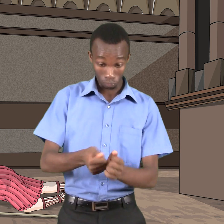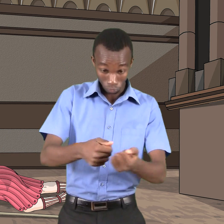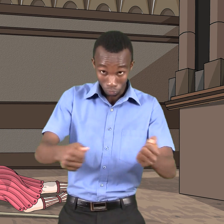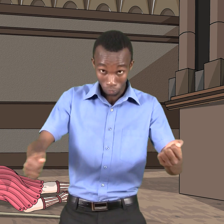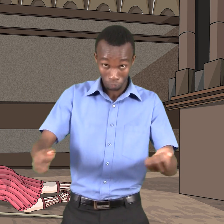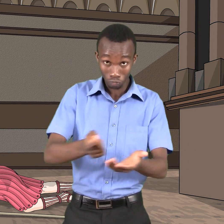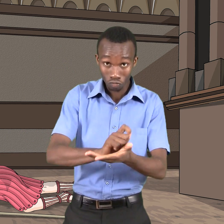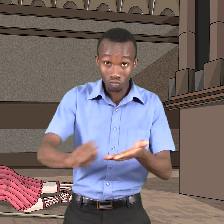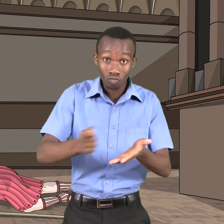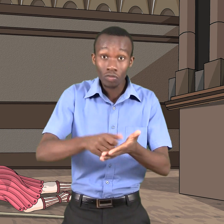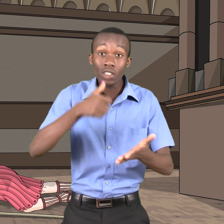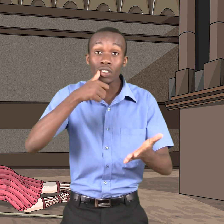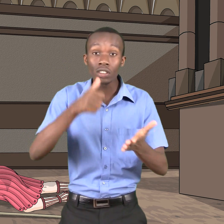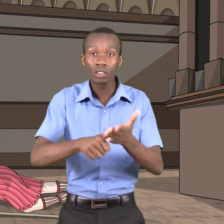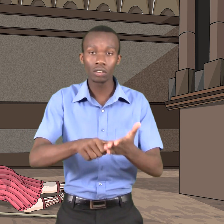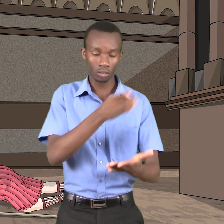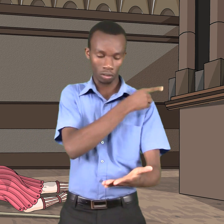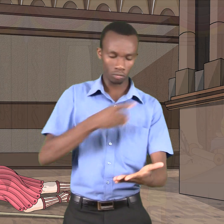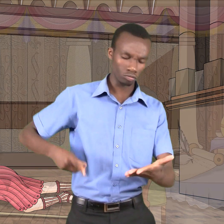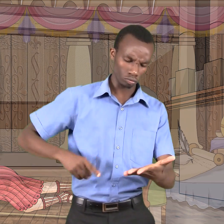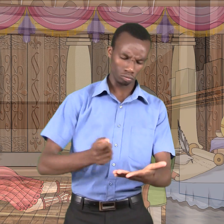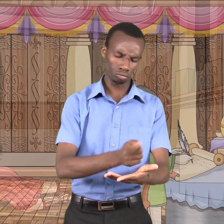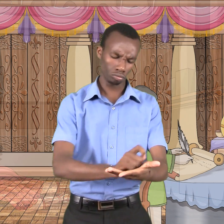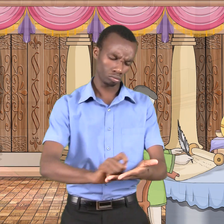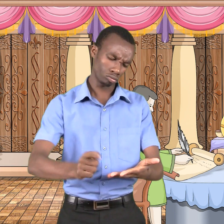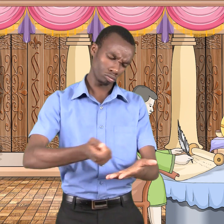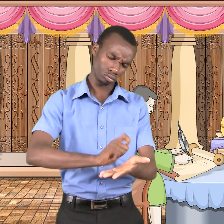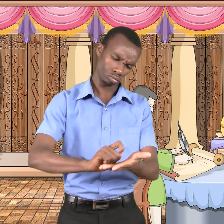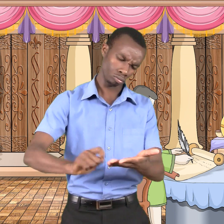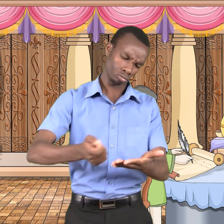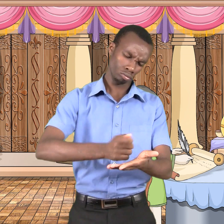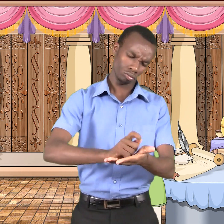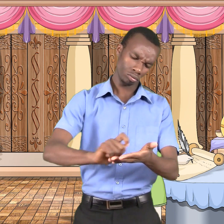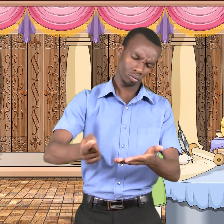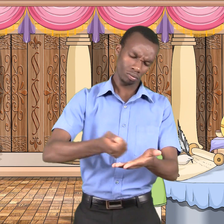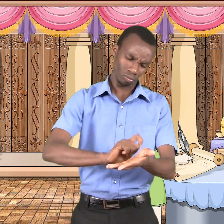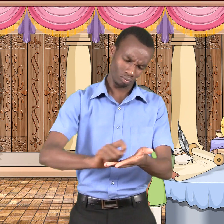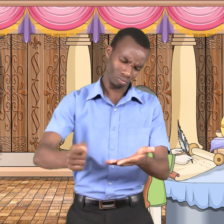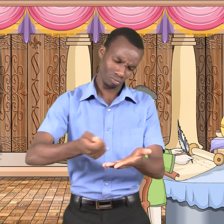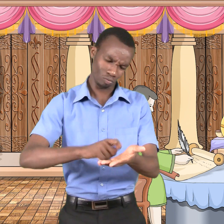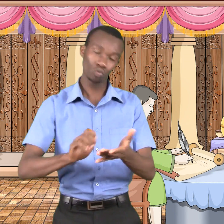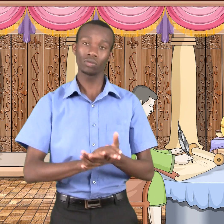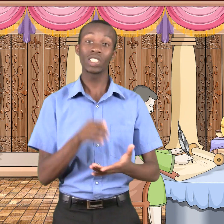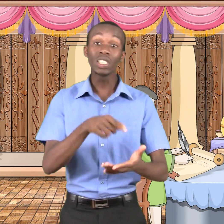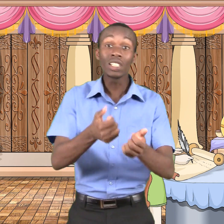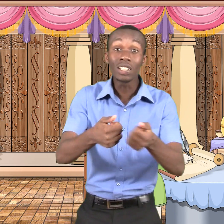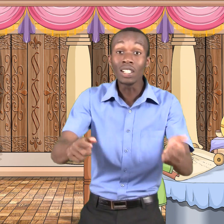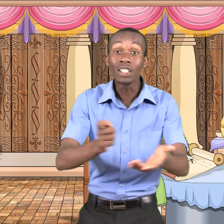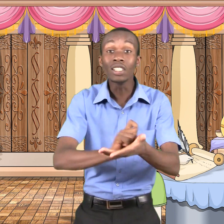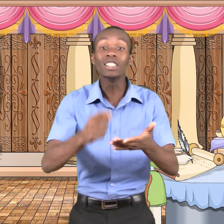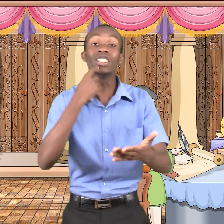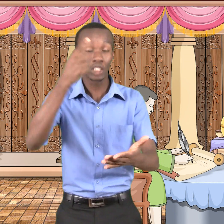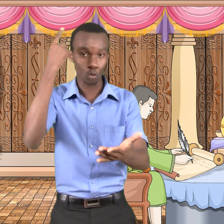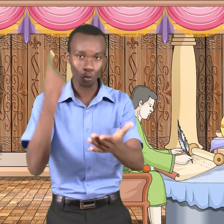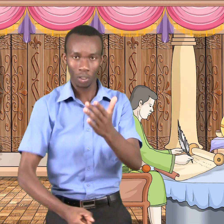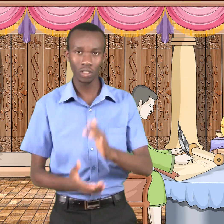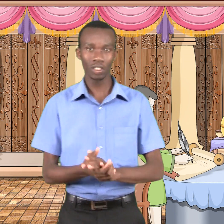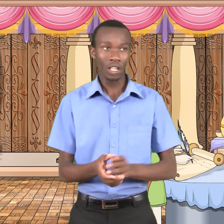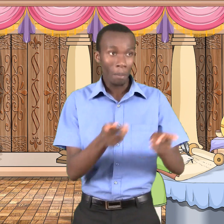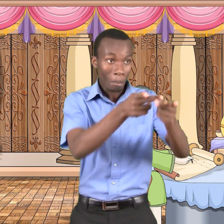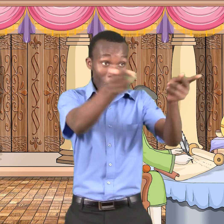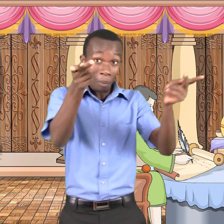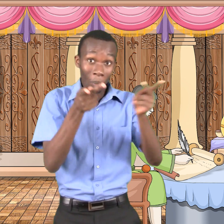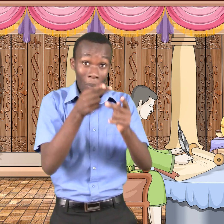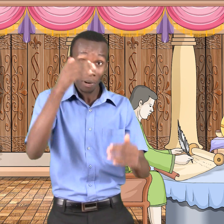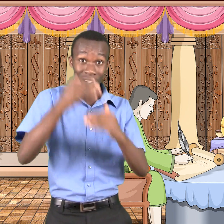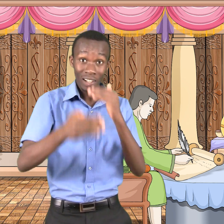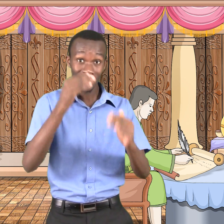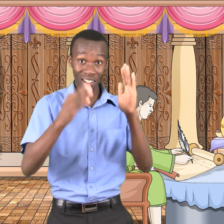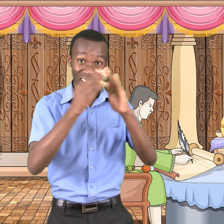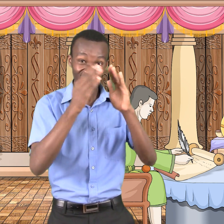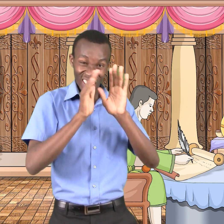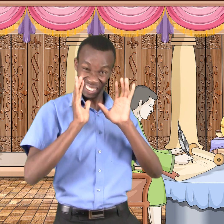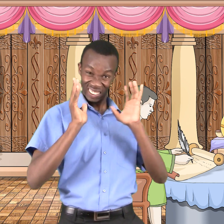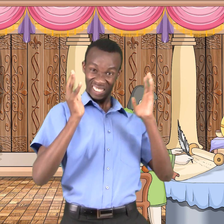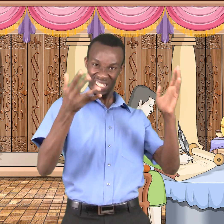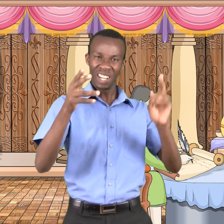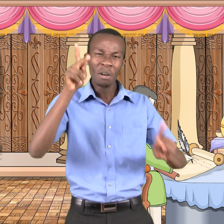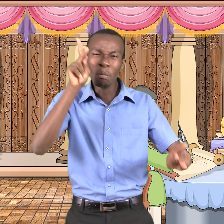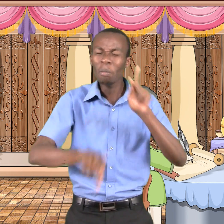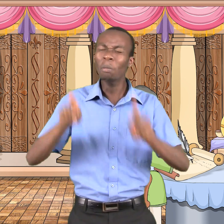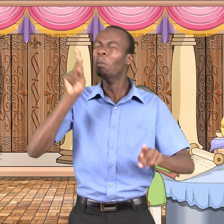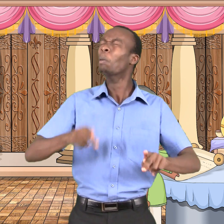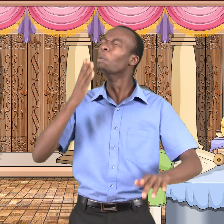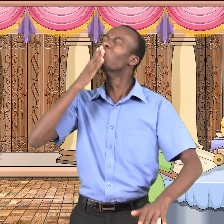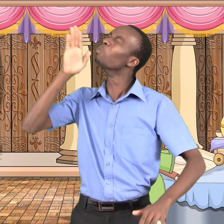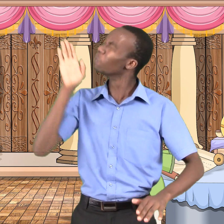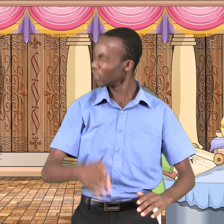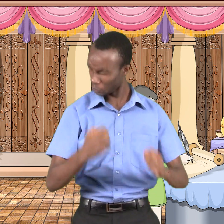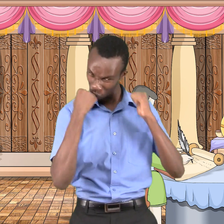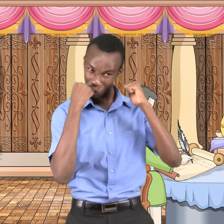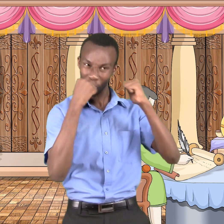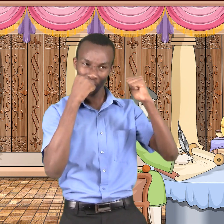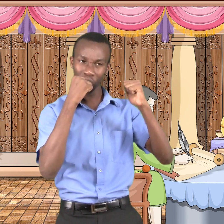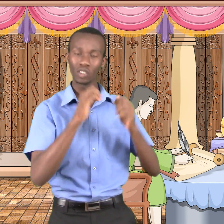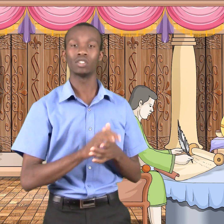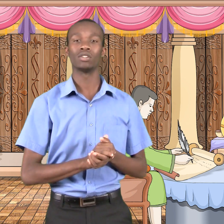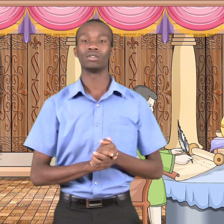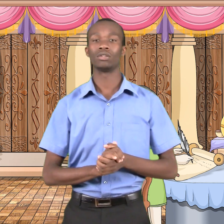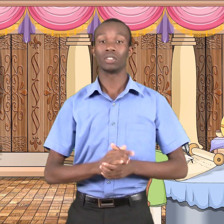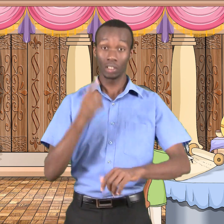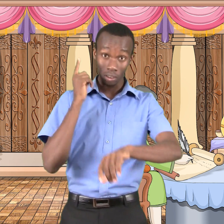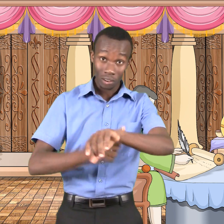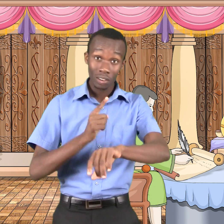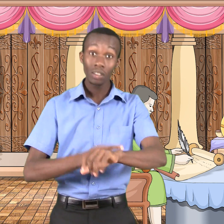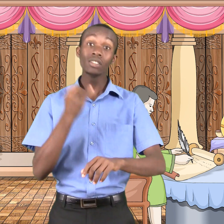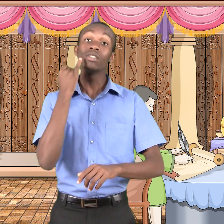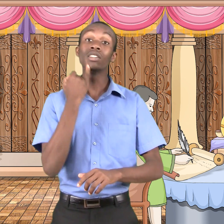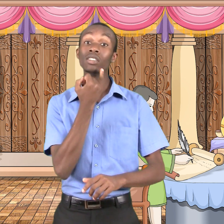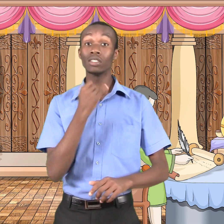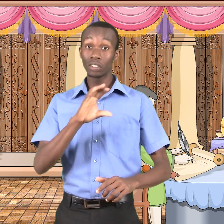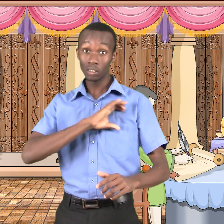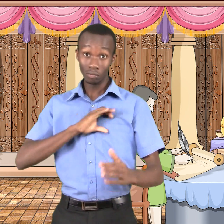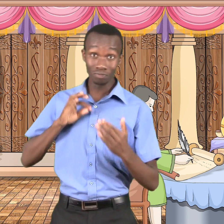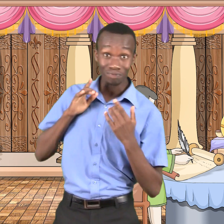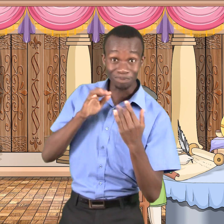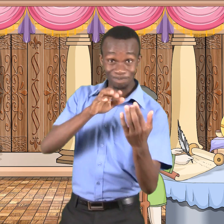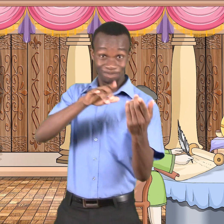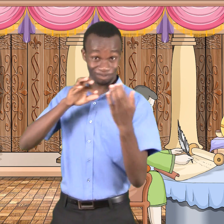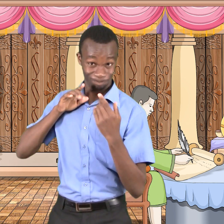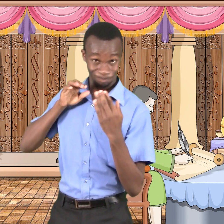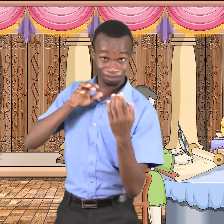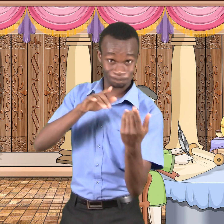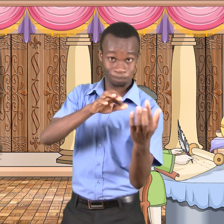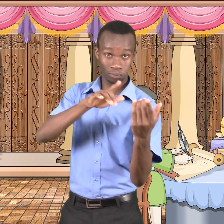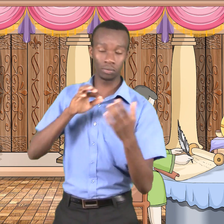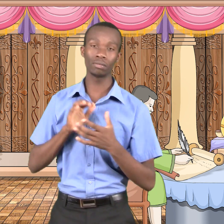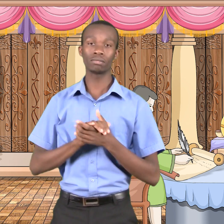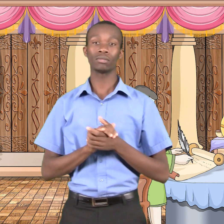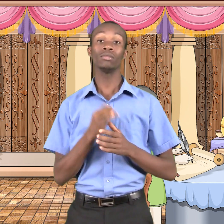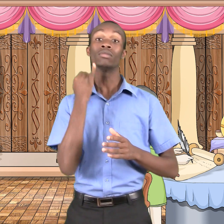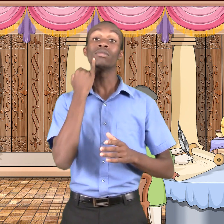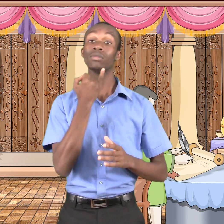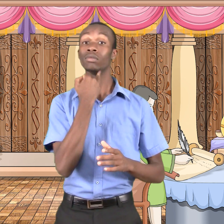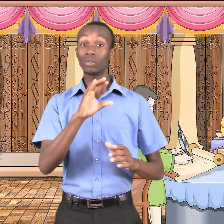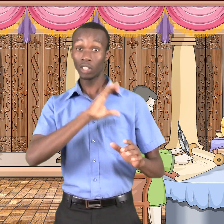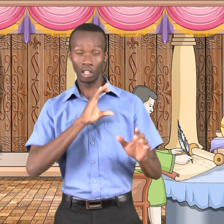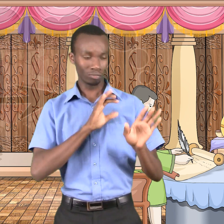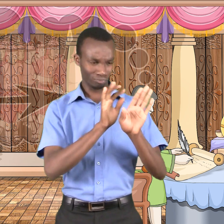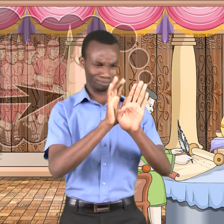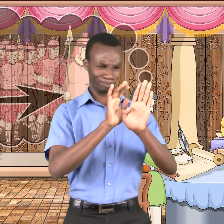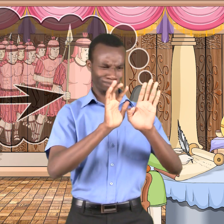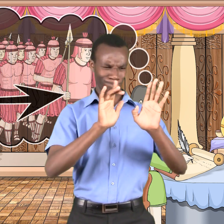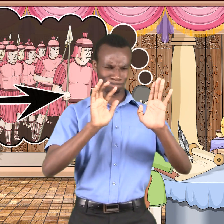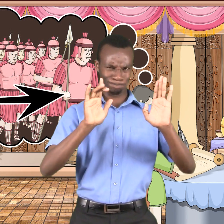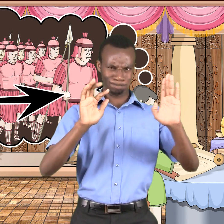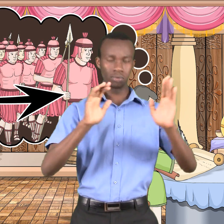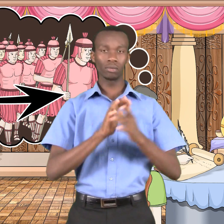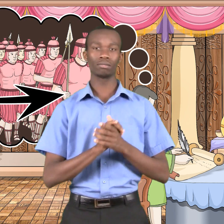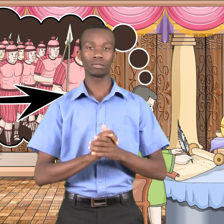The next morning David wrote a letter to Joab and sent it with Uriah.